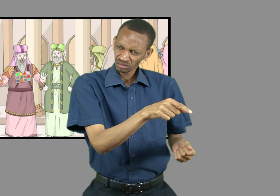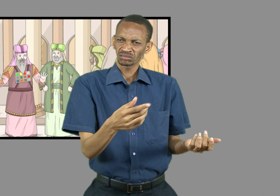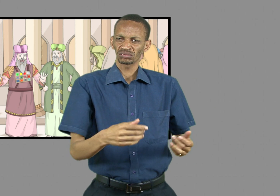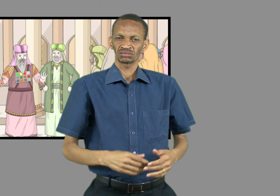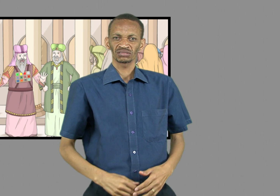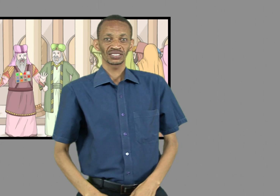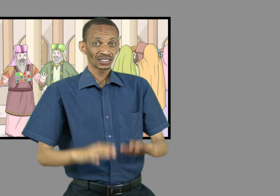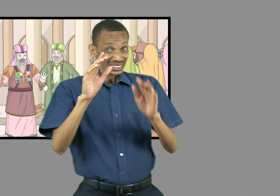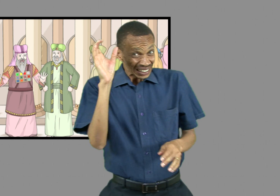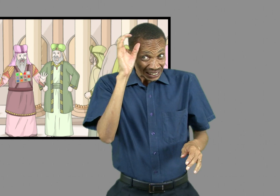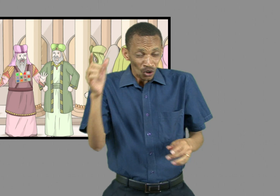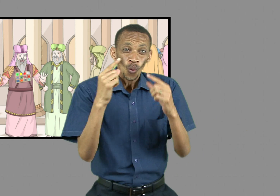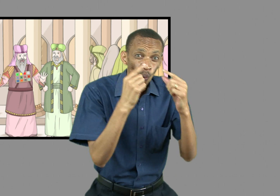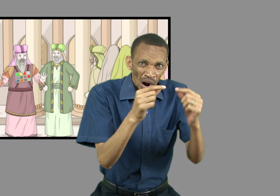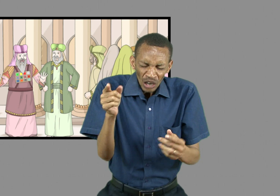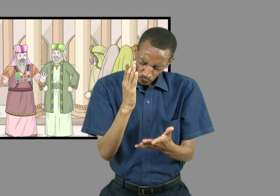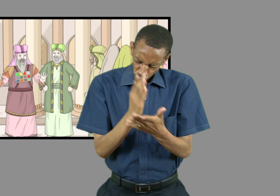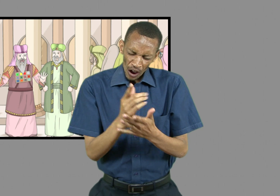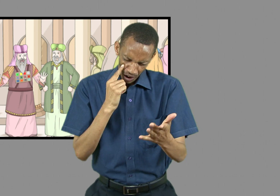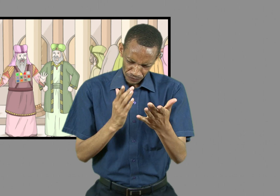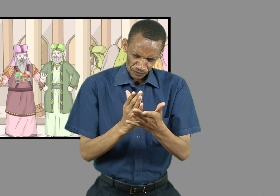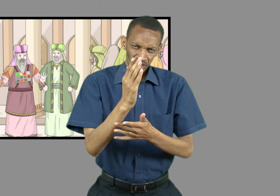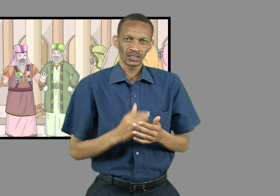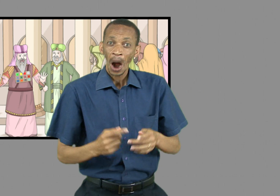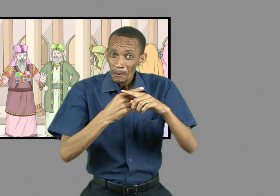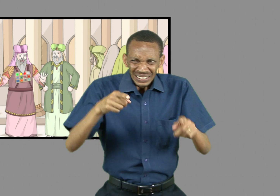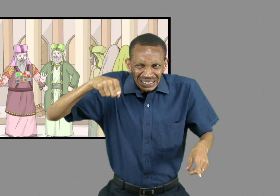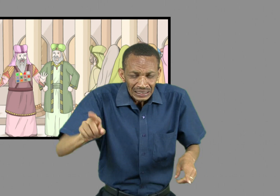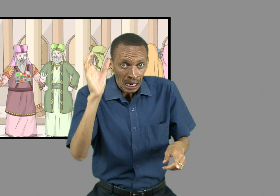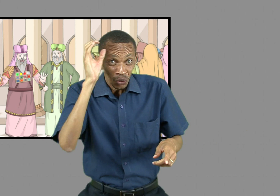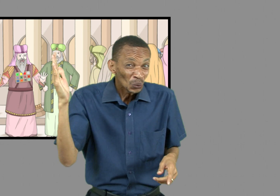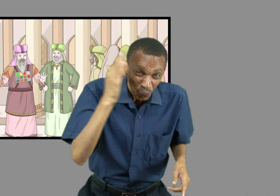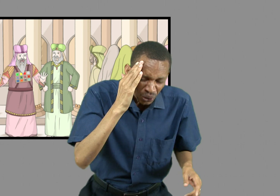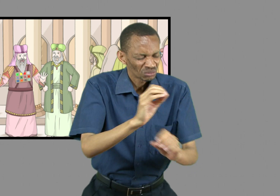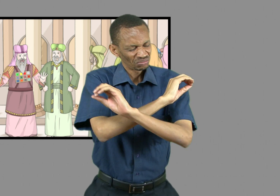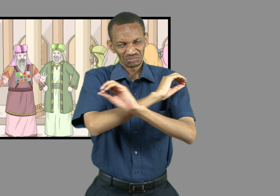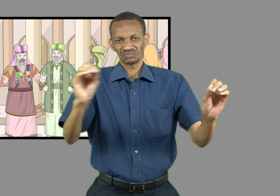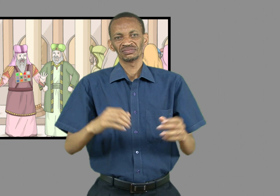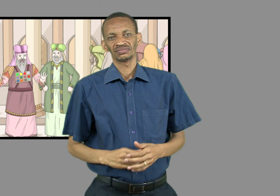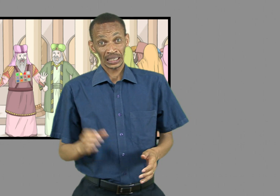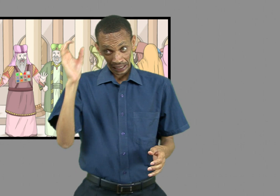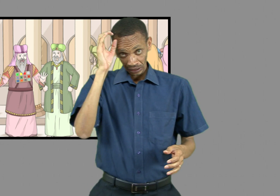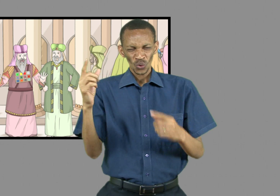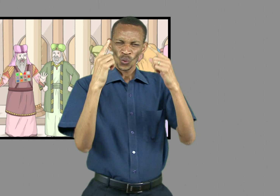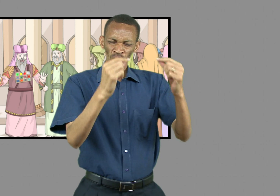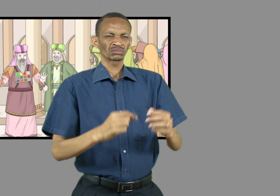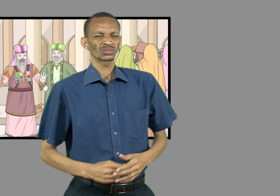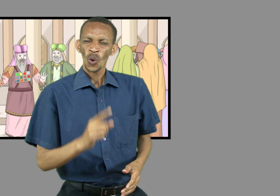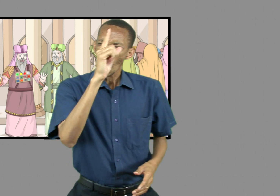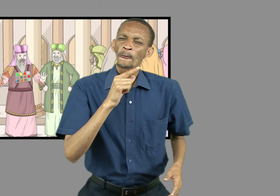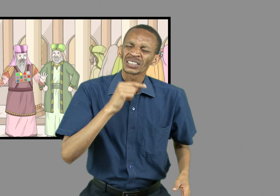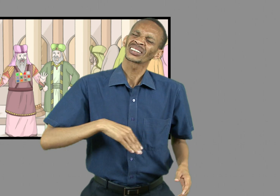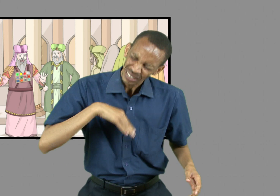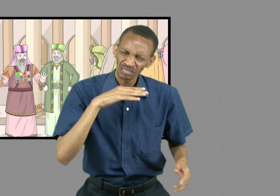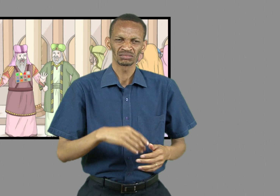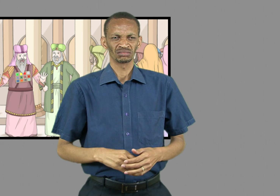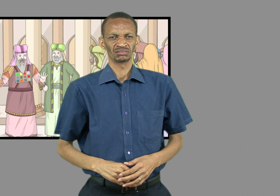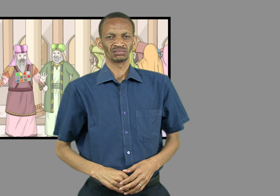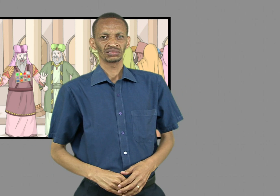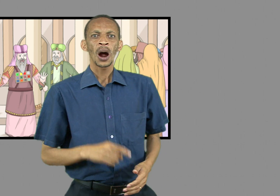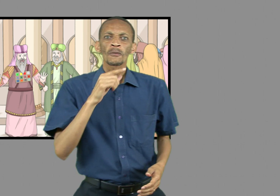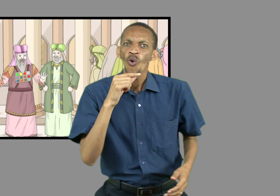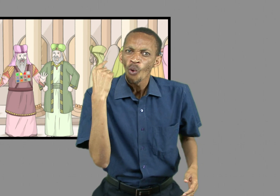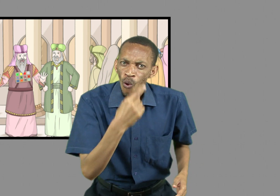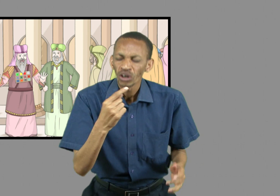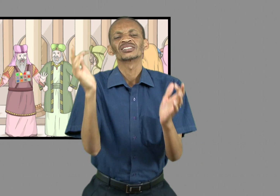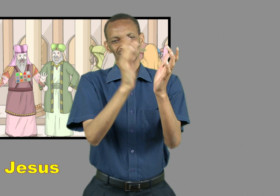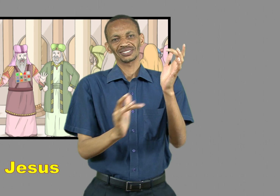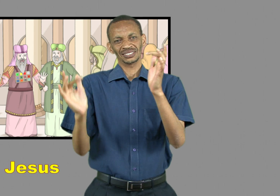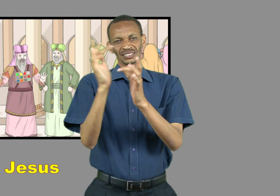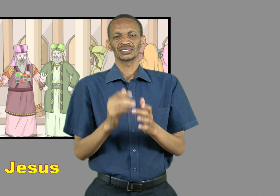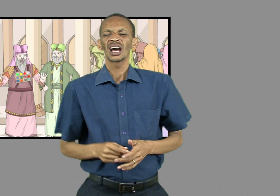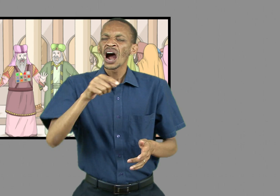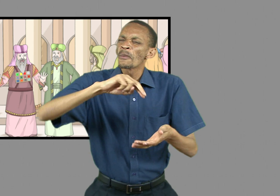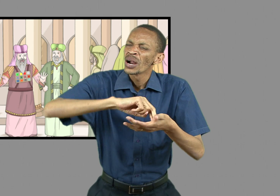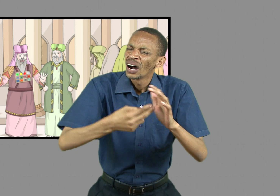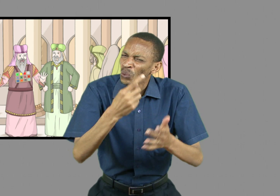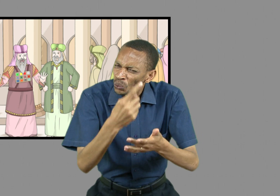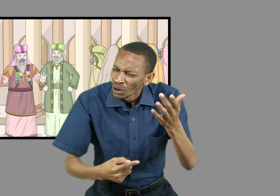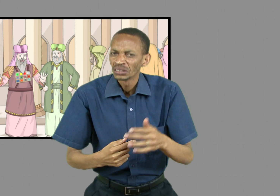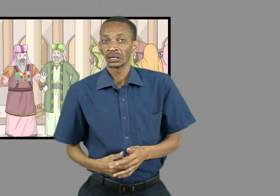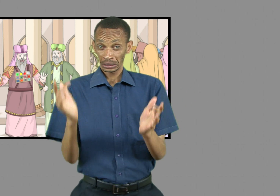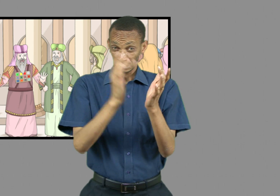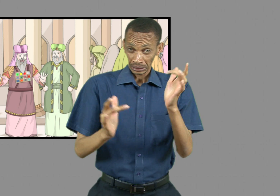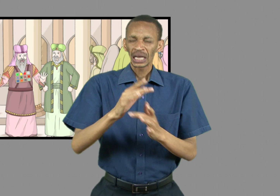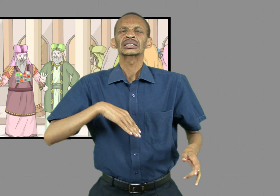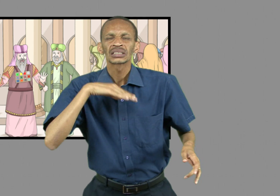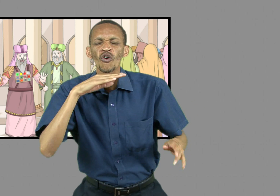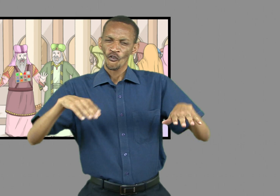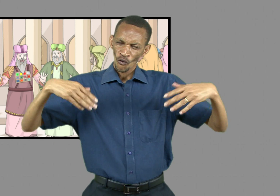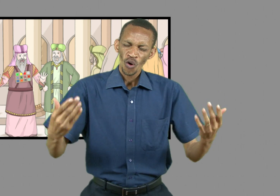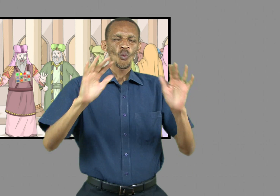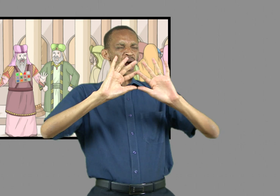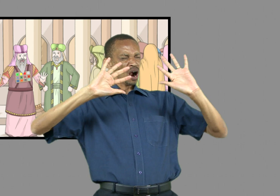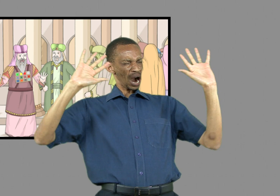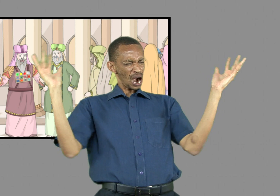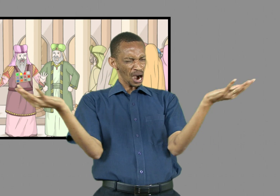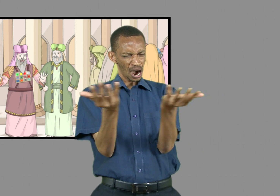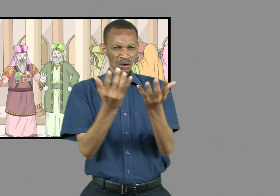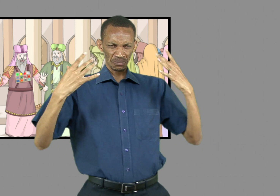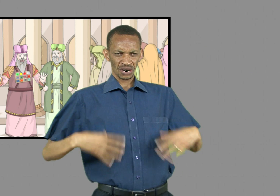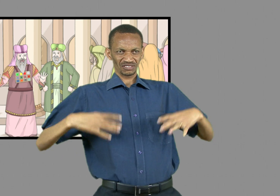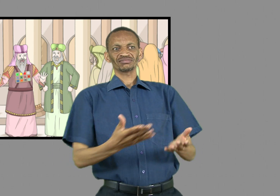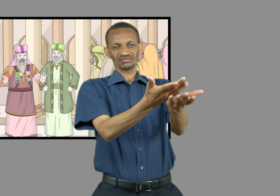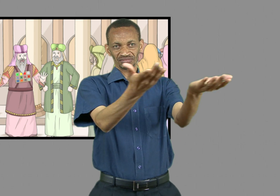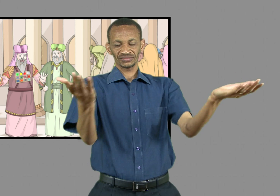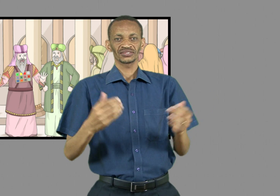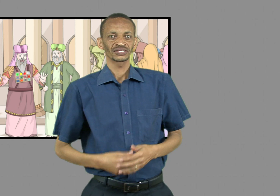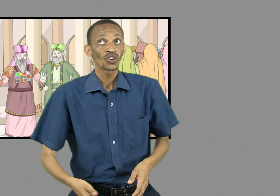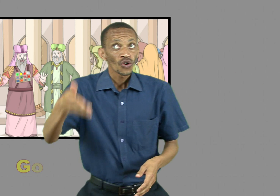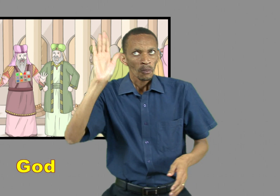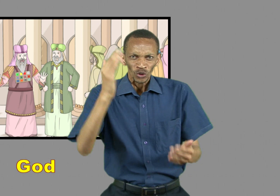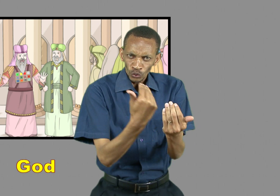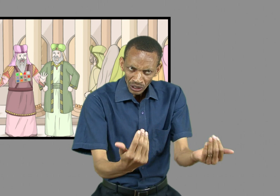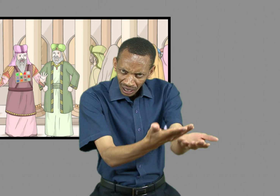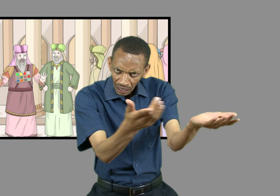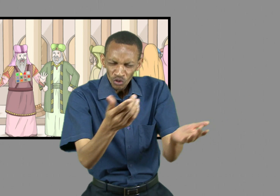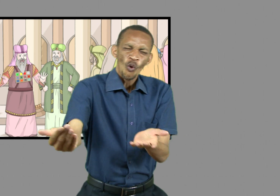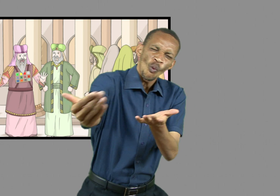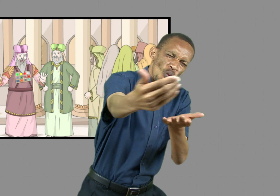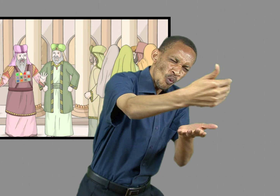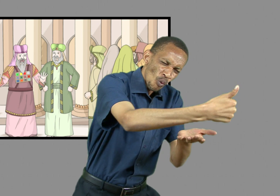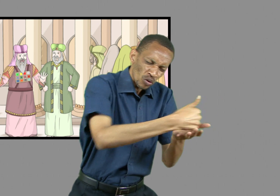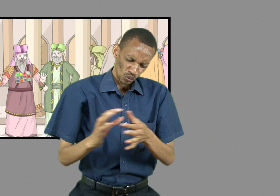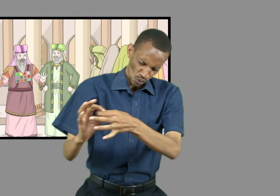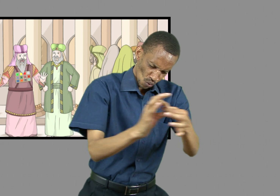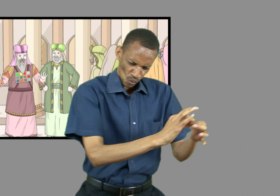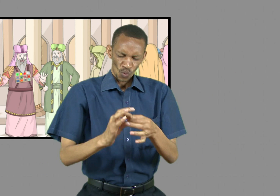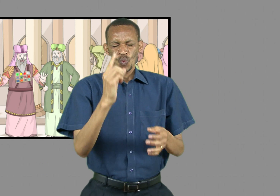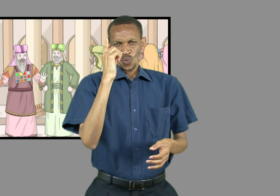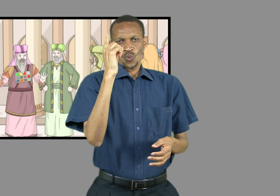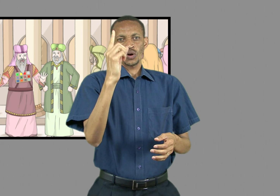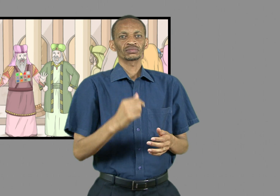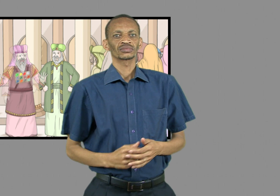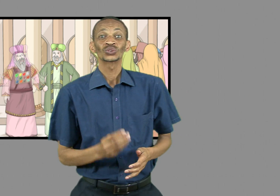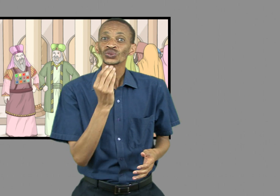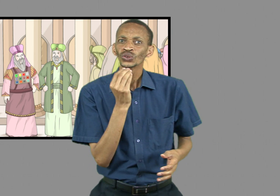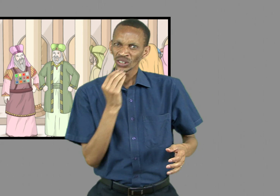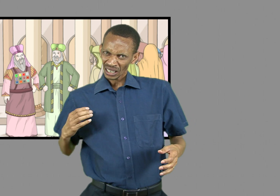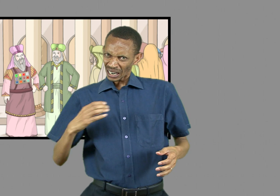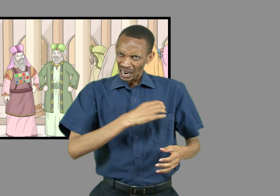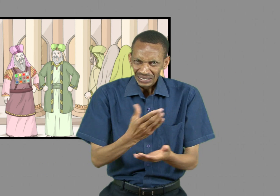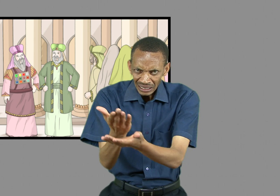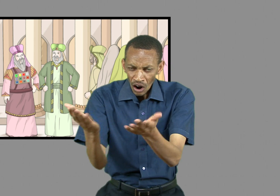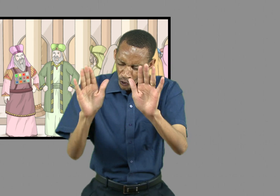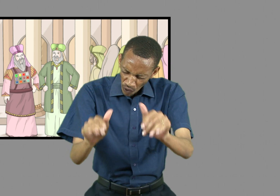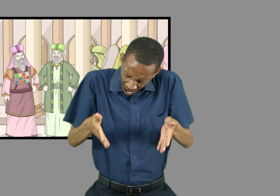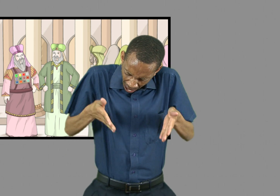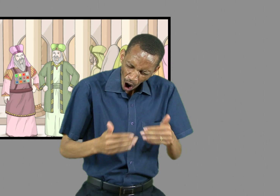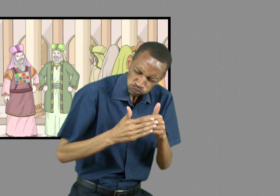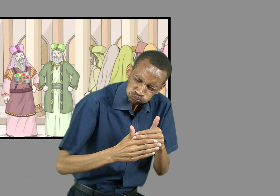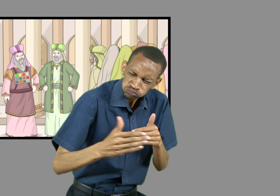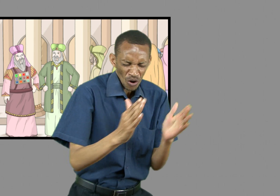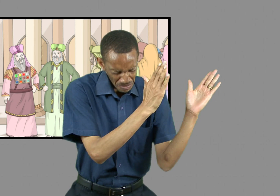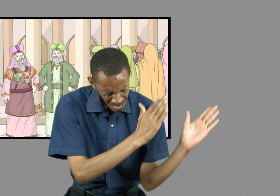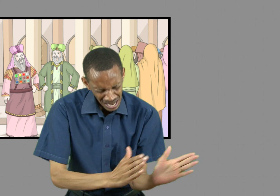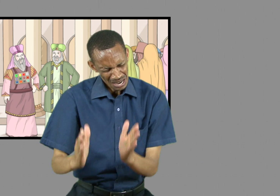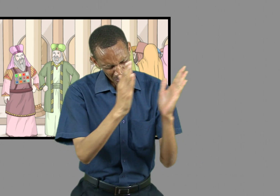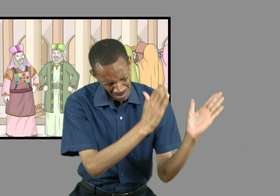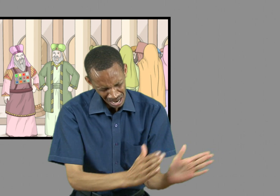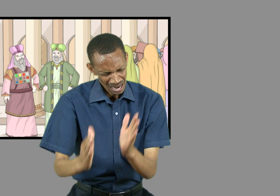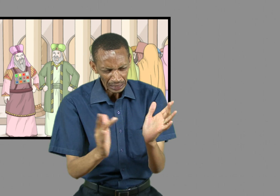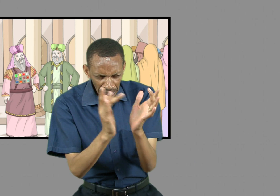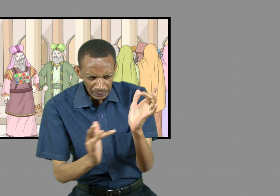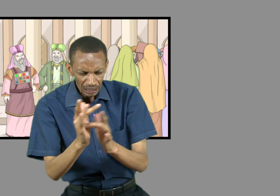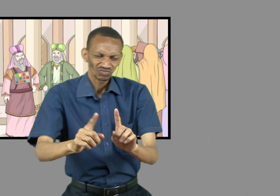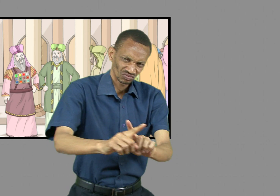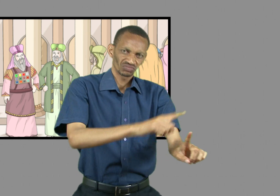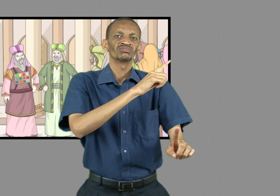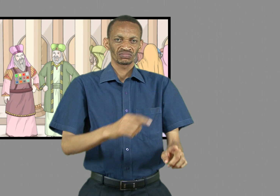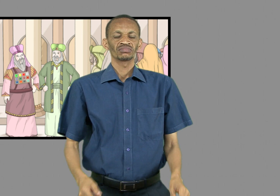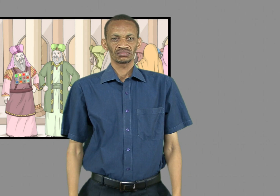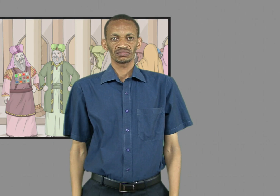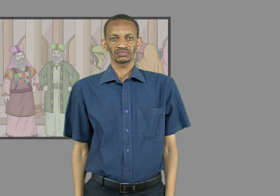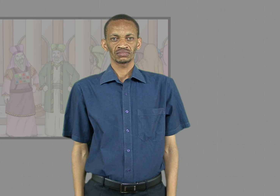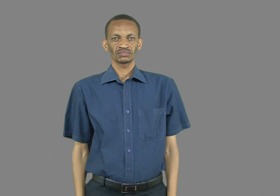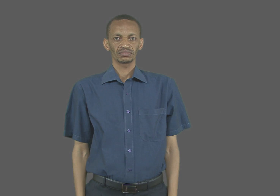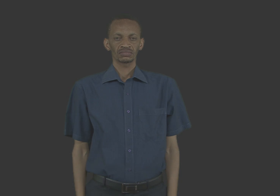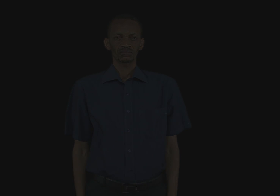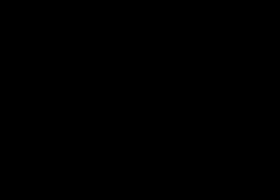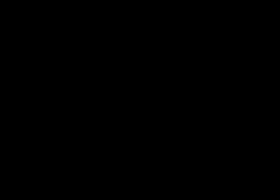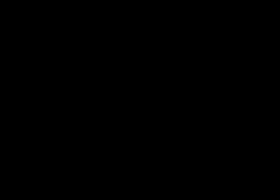Instead, as high priest that year, he was prophesying that Jesus would die for the nation, and not only for the nation, but also for the scattered children of God, to gather them together into one. So from that day on they plotted to kill Him.